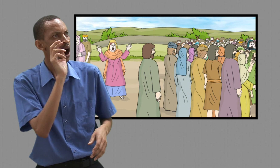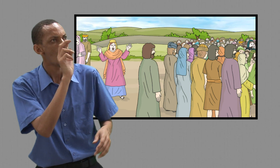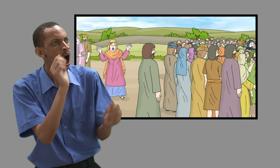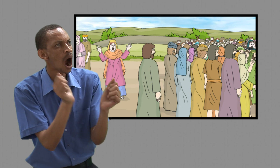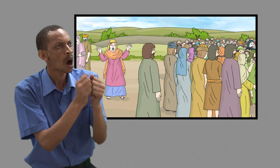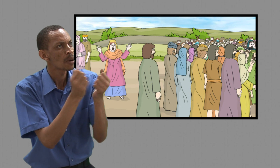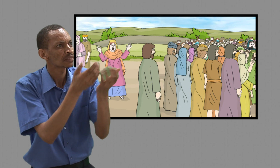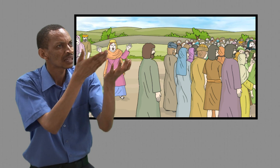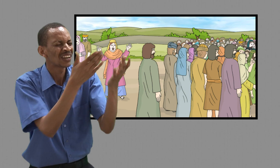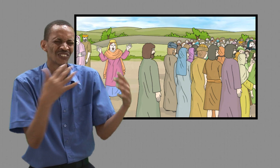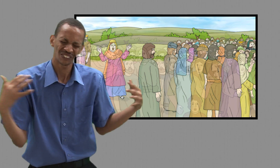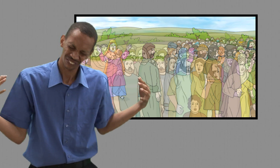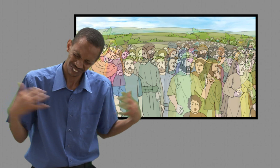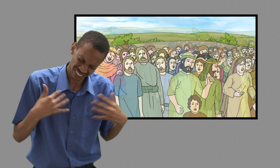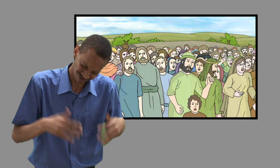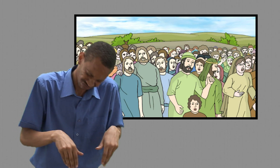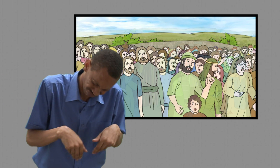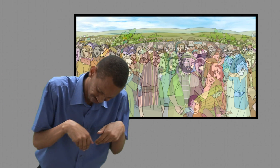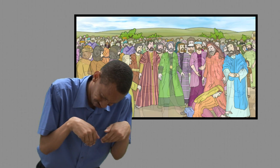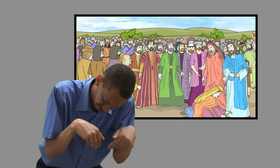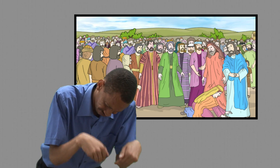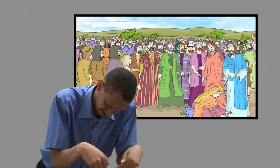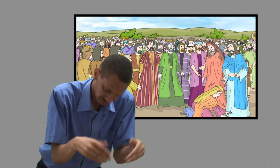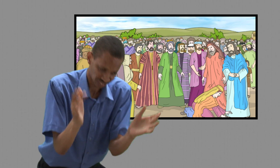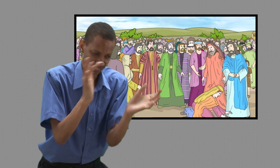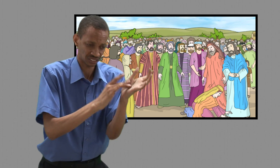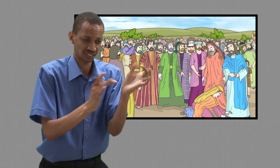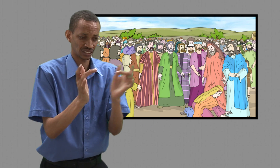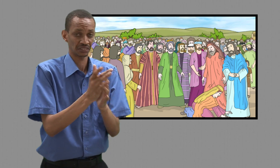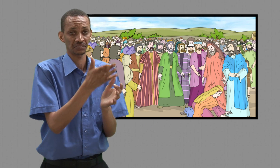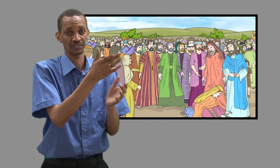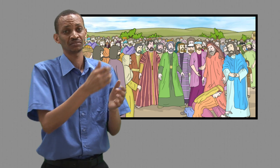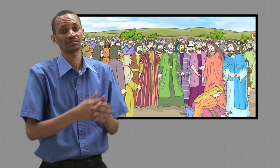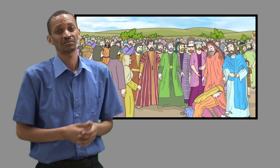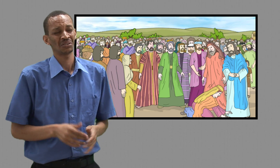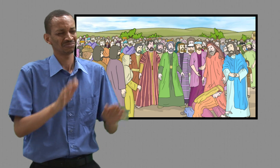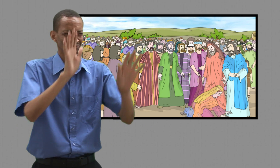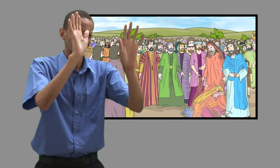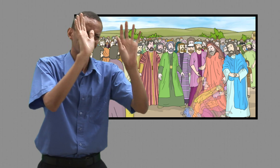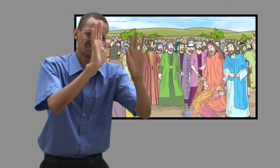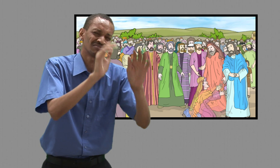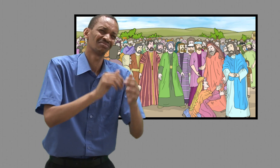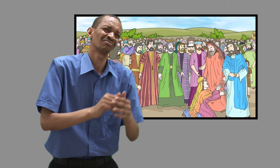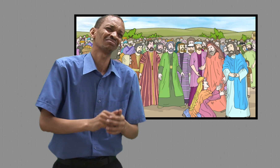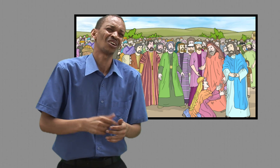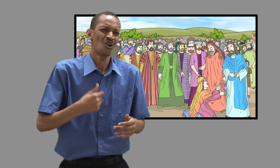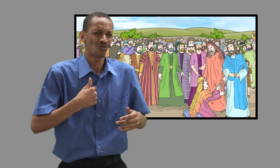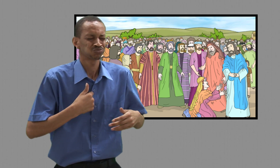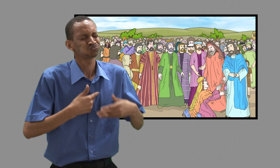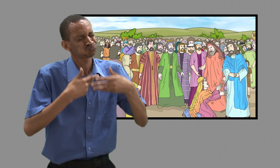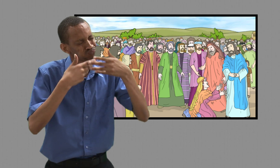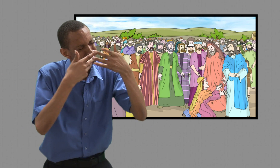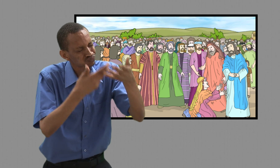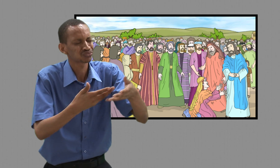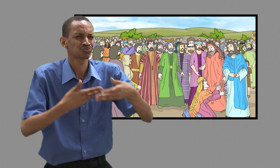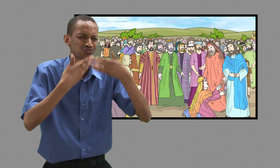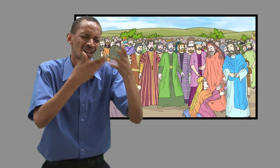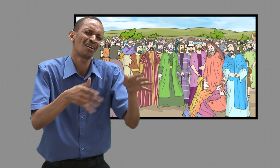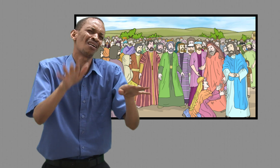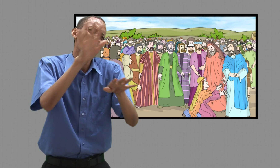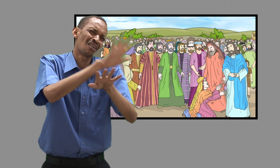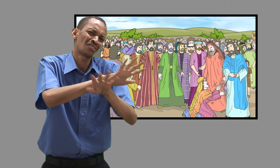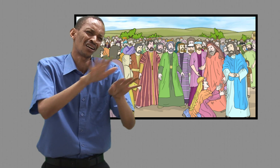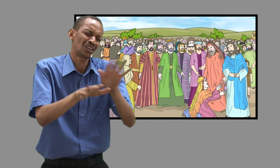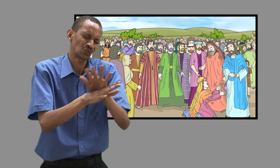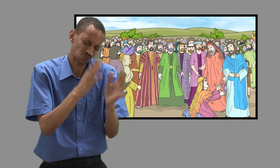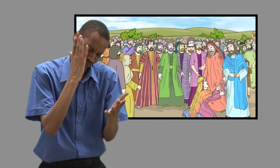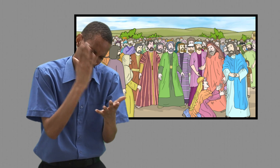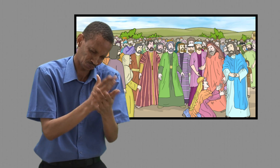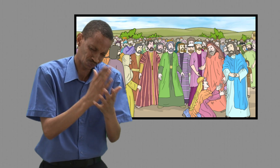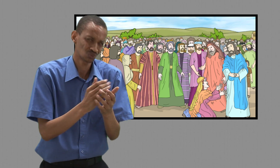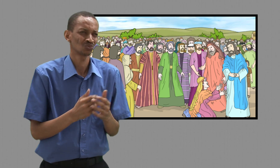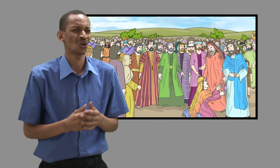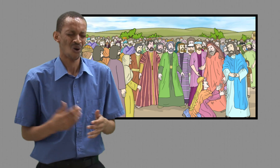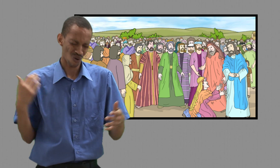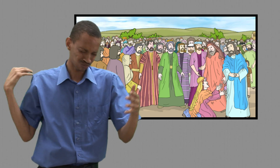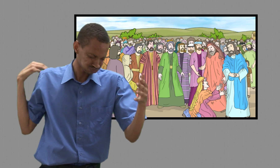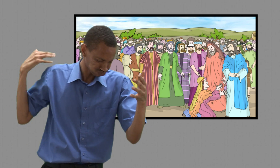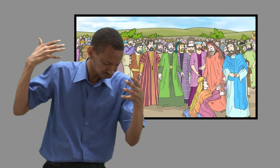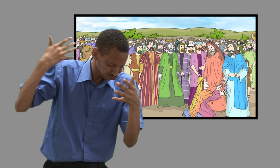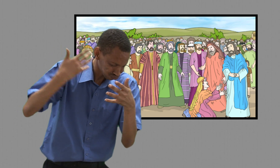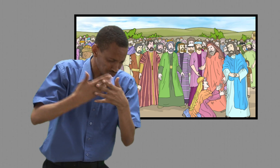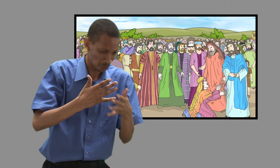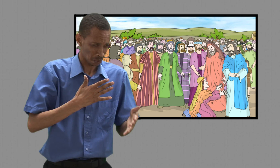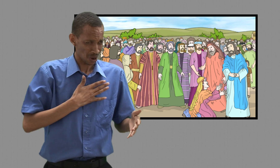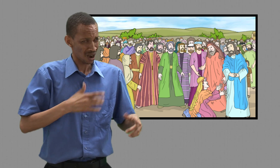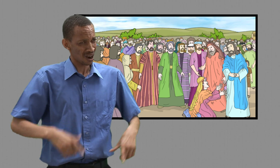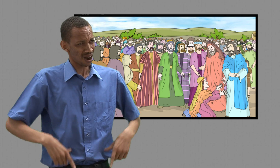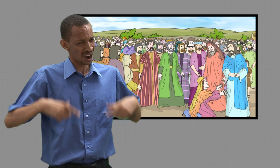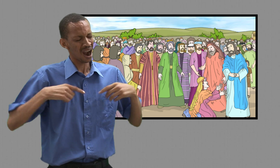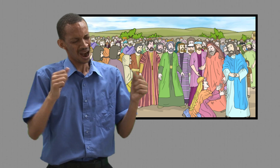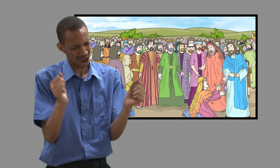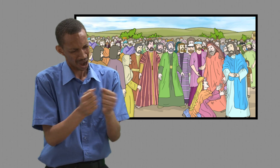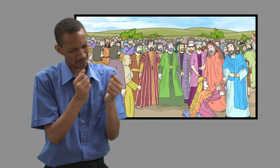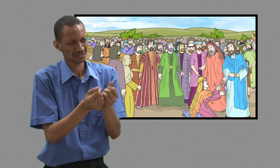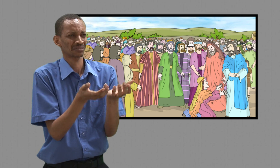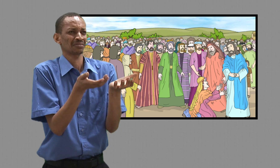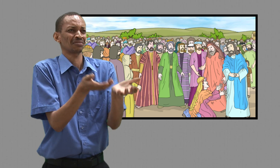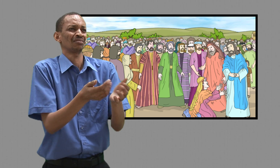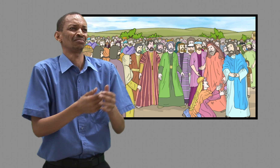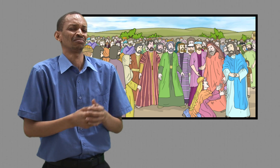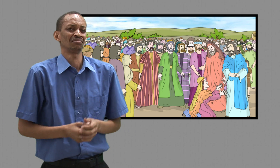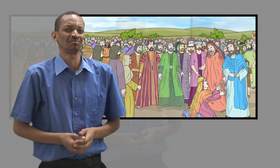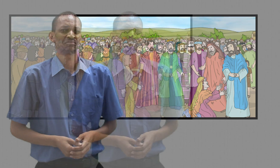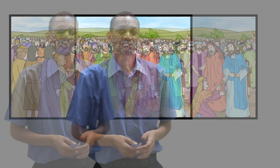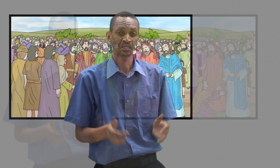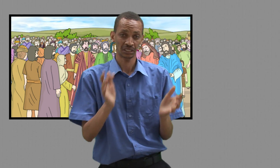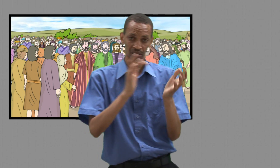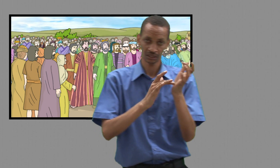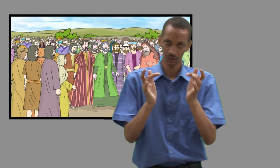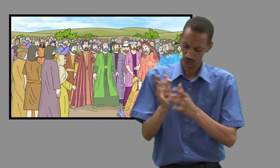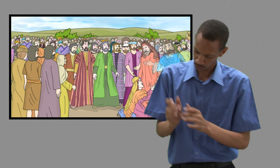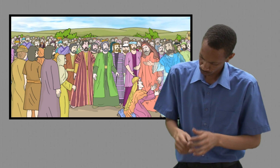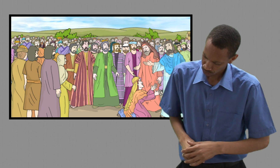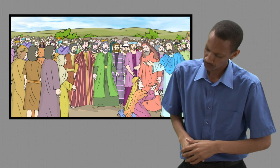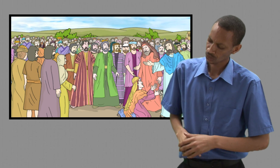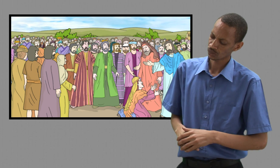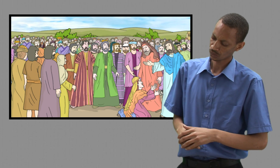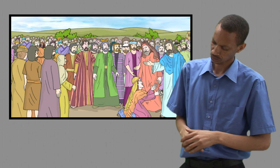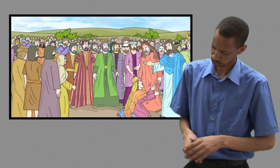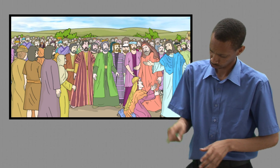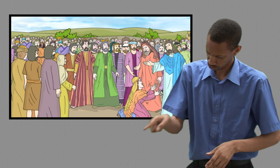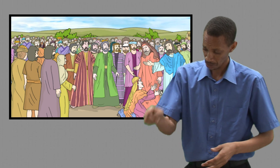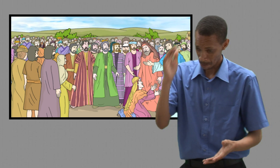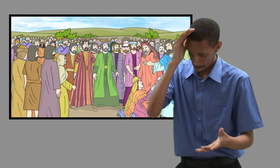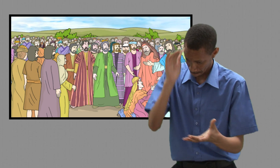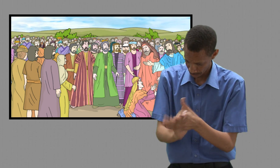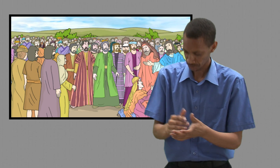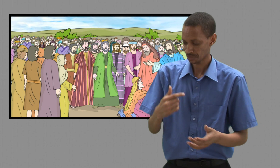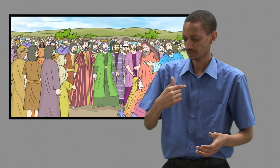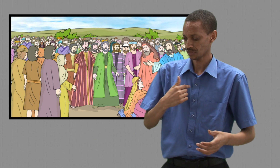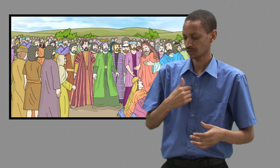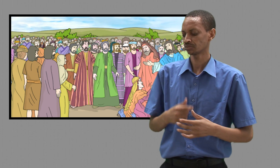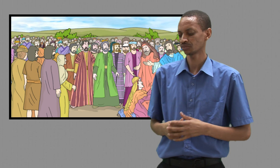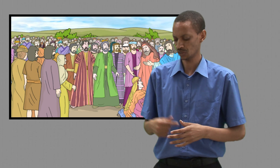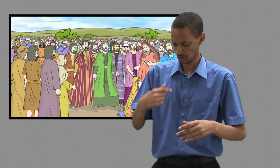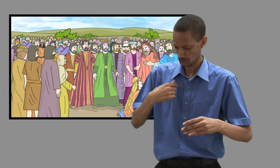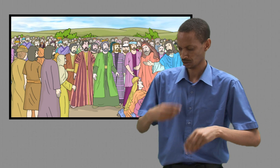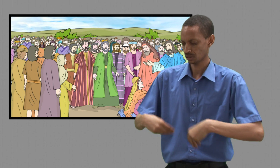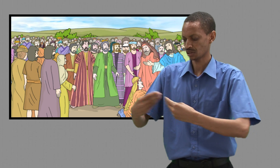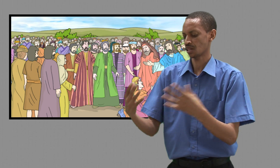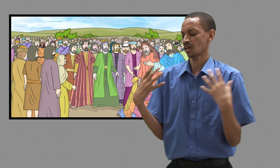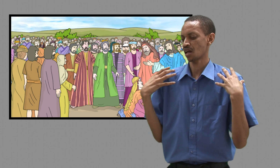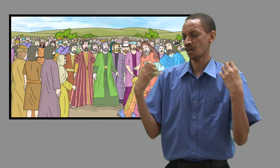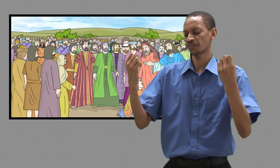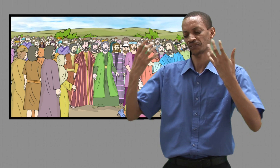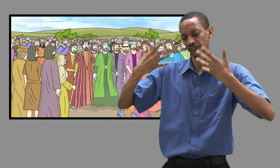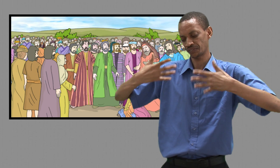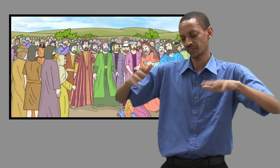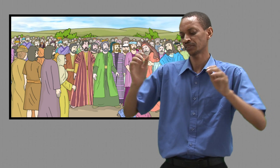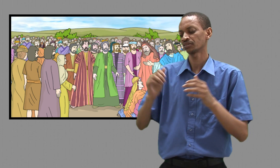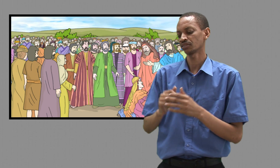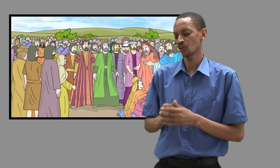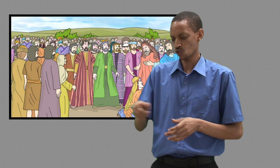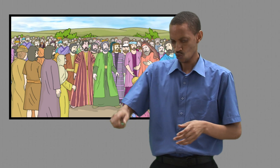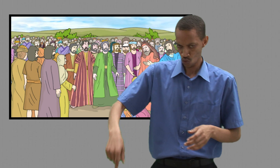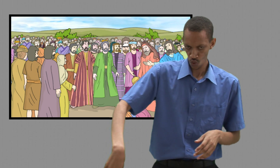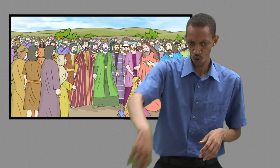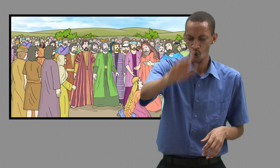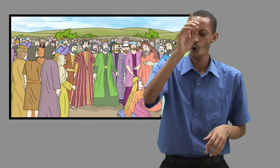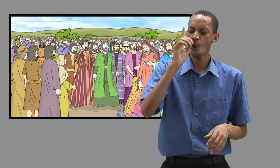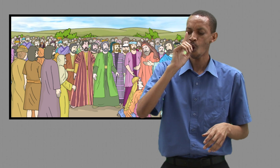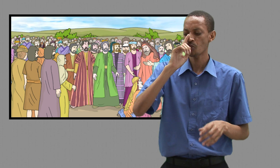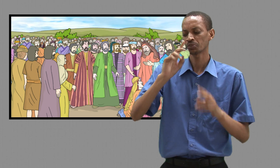Then the woman, knowing what had happened to her, came and fell down before Him trembling in fear, and she told Him the whole truth.